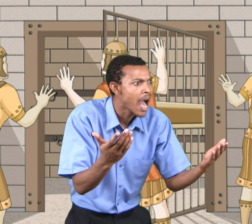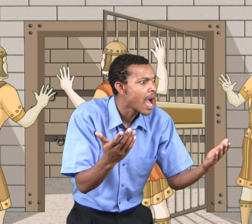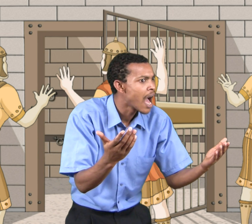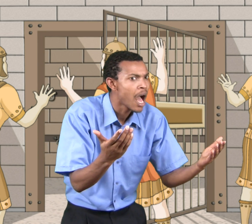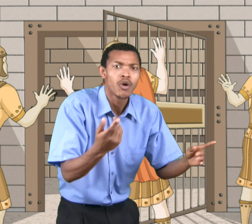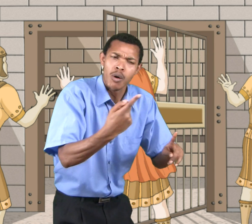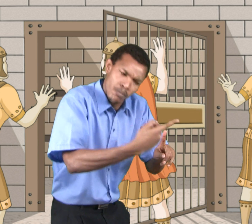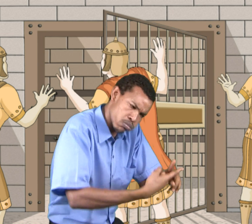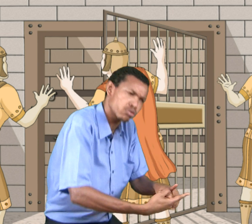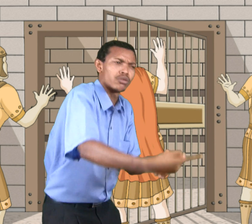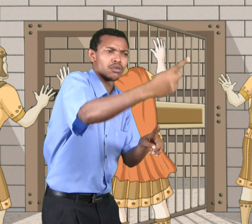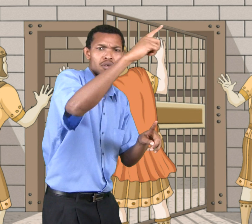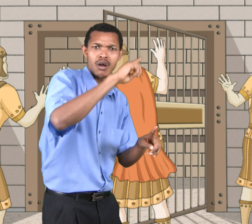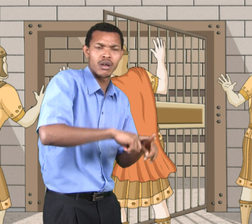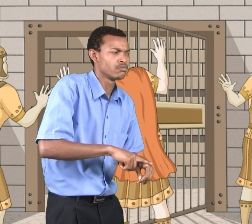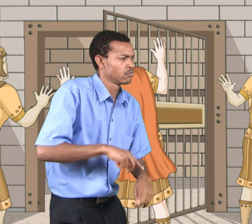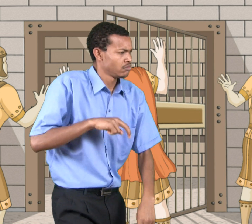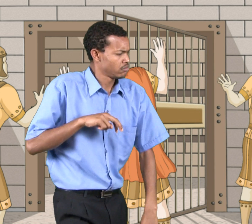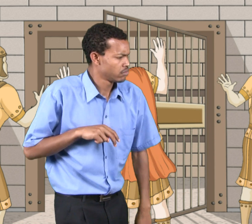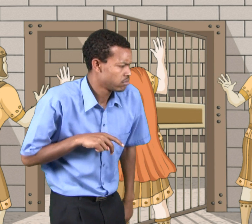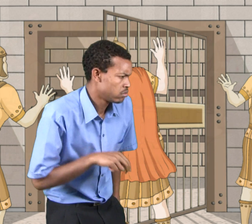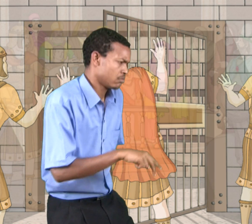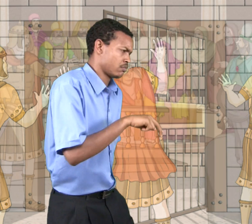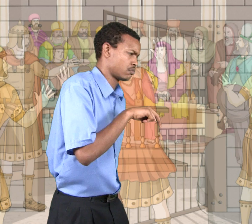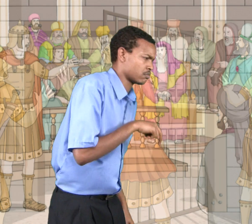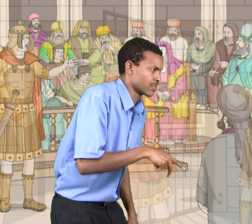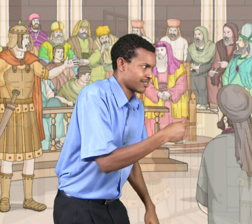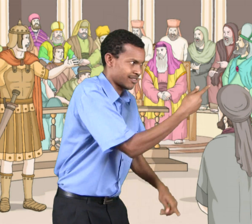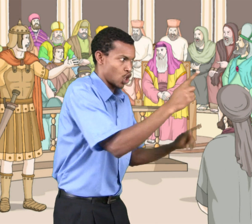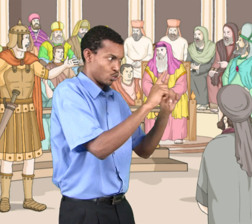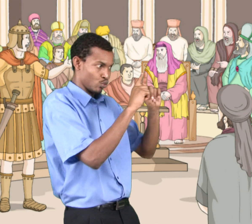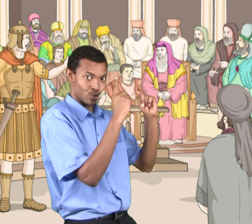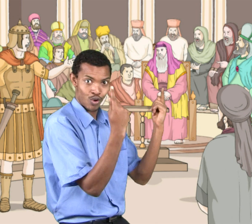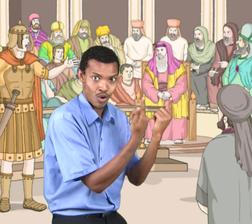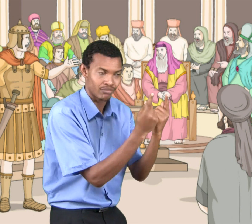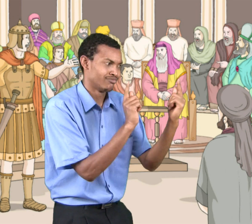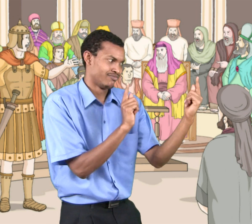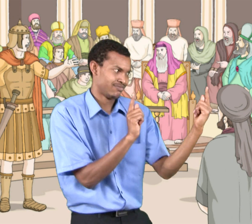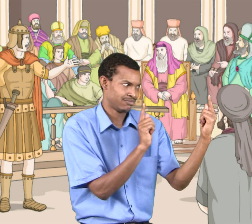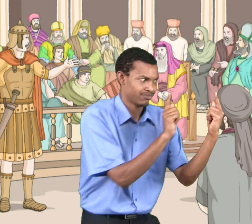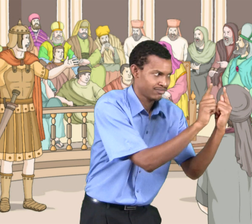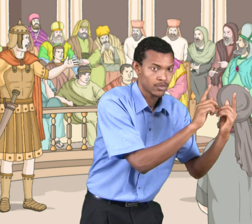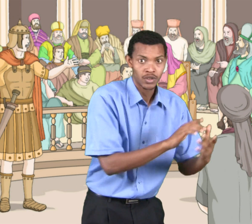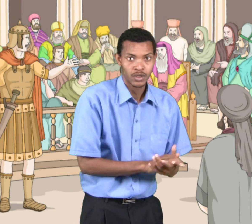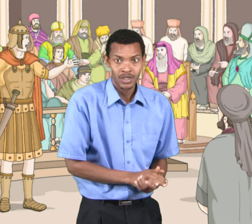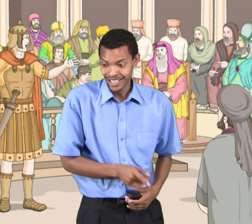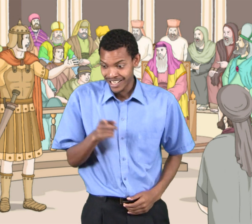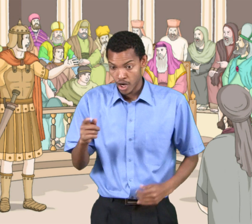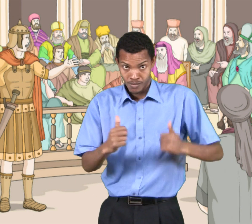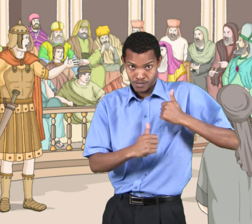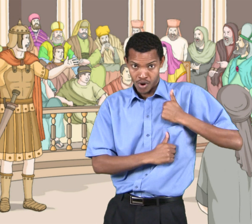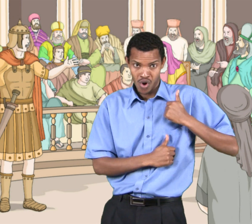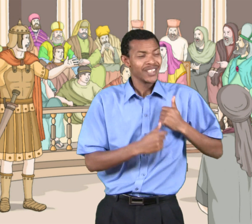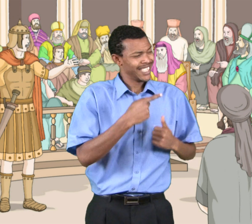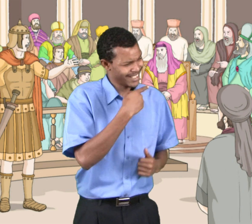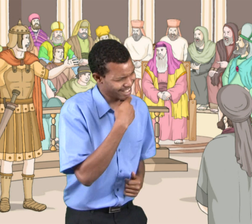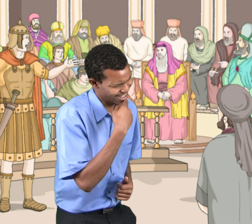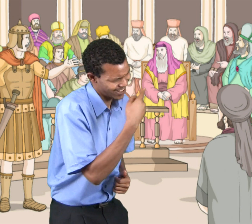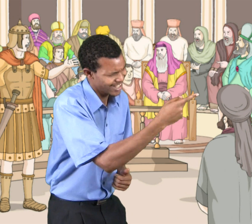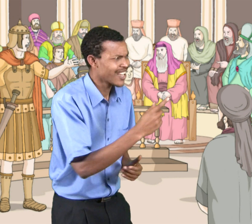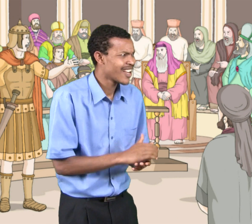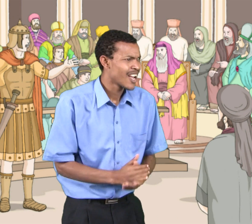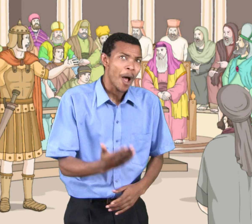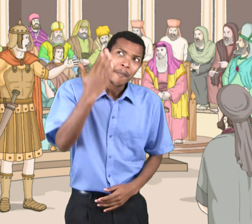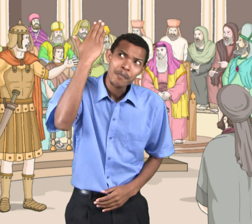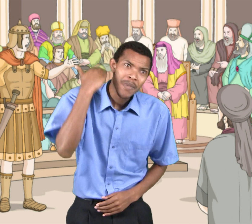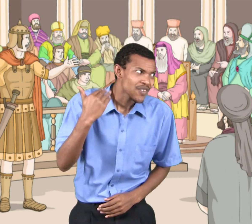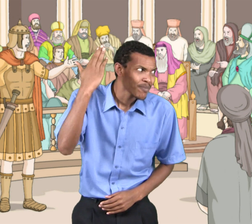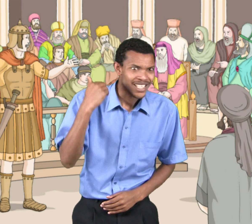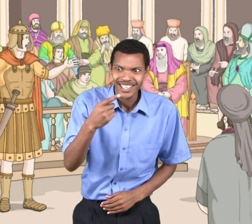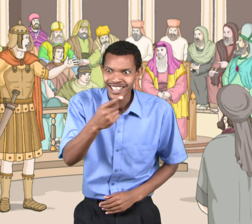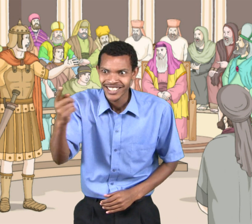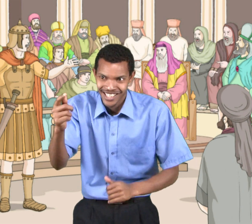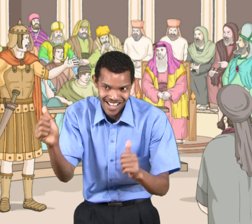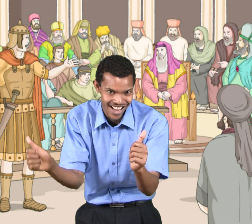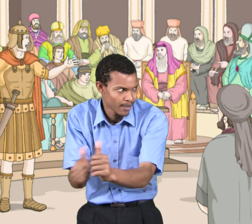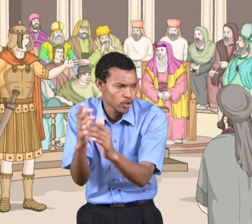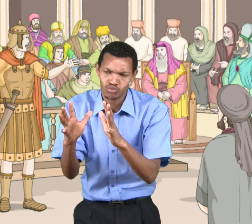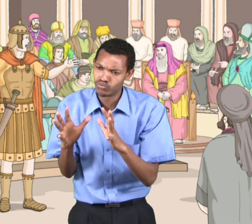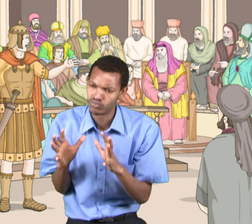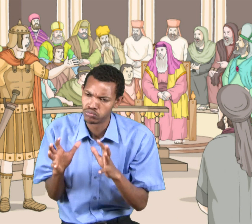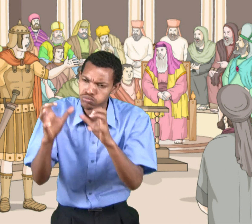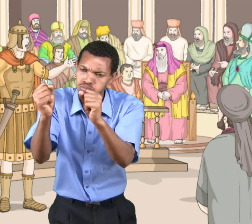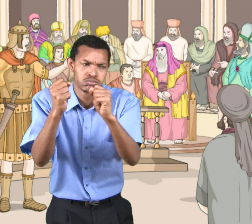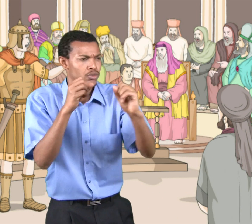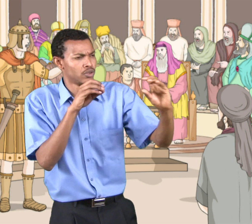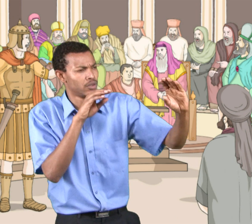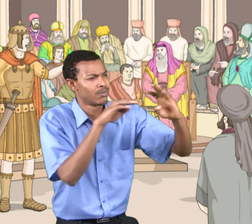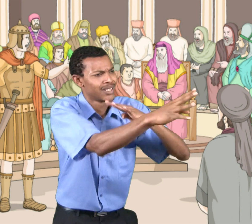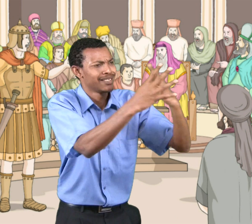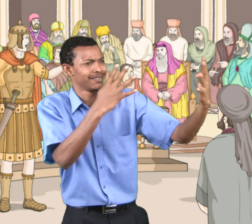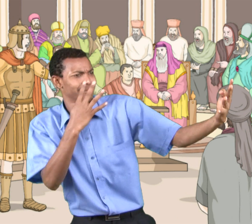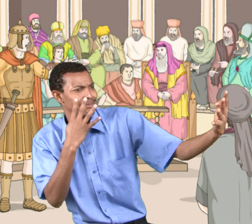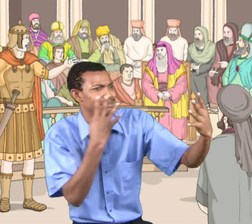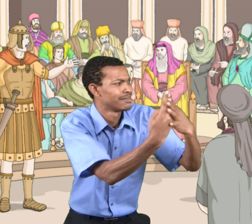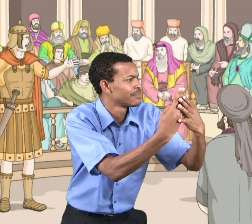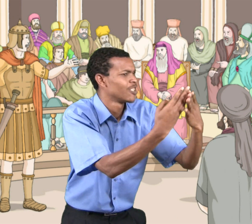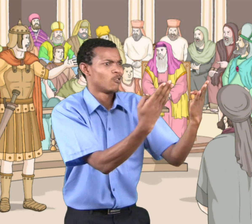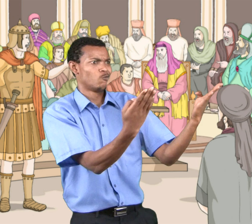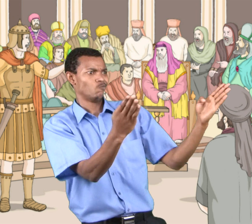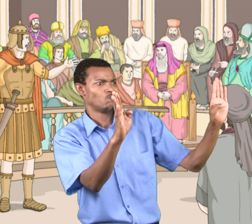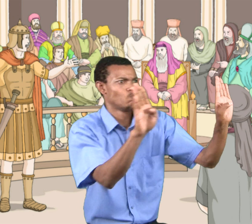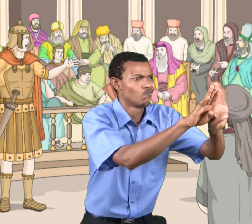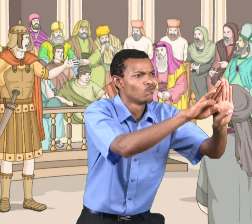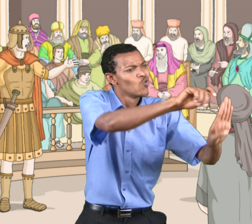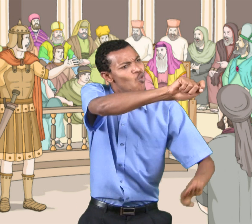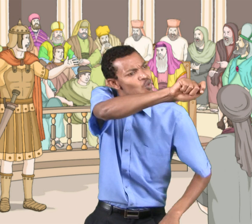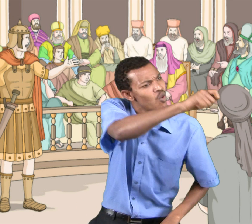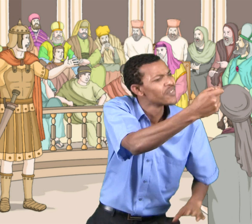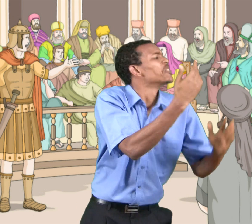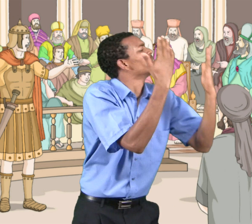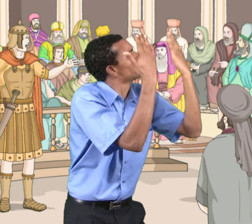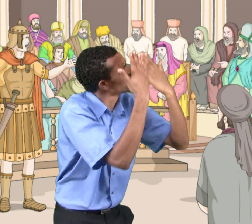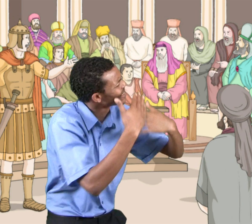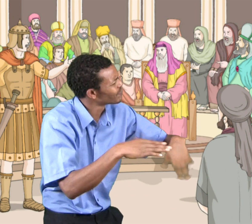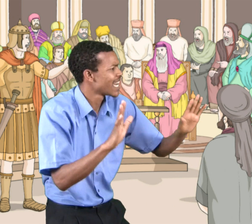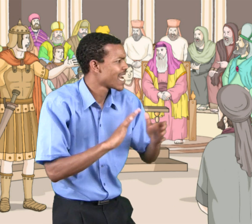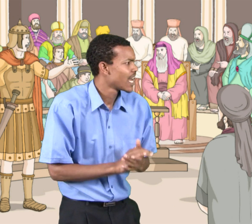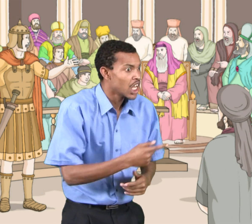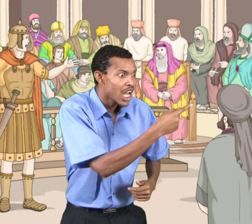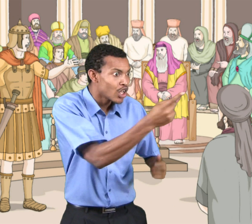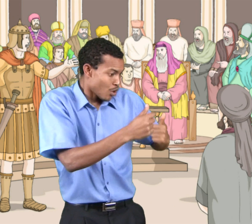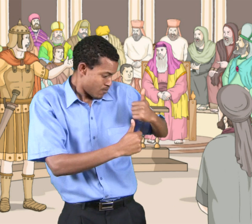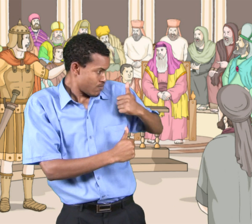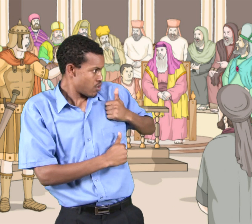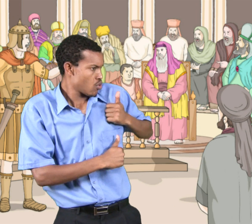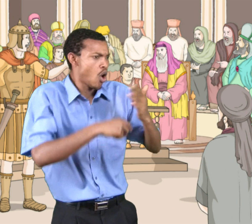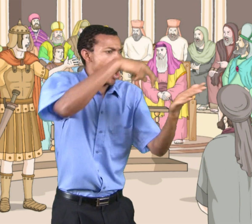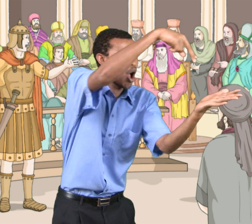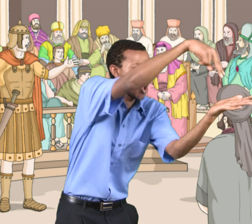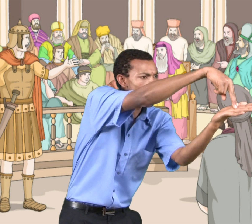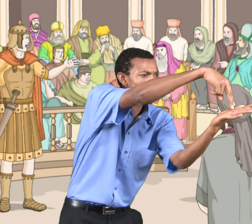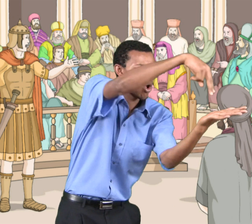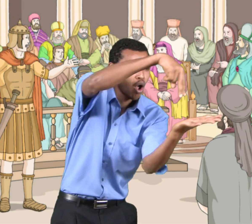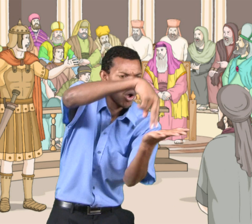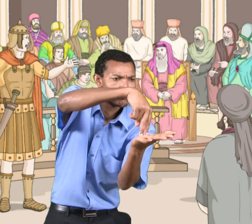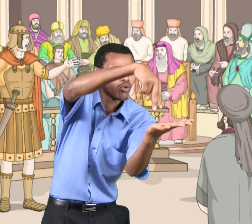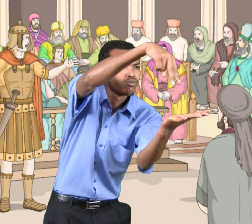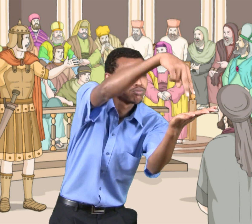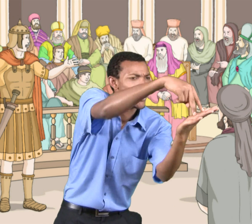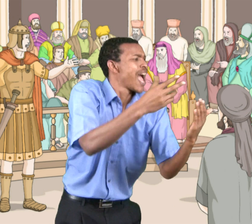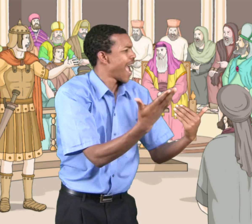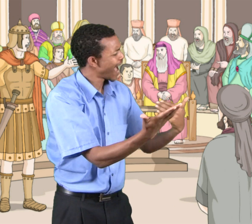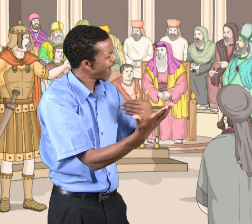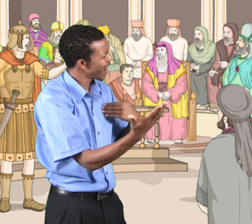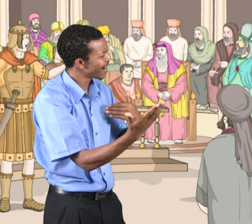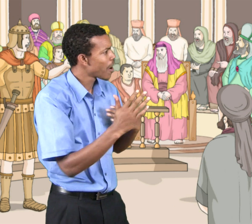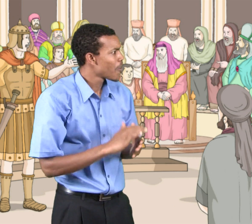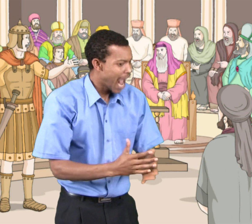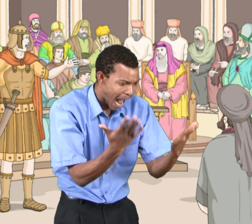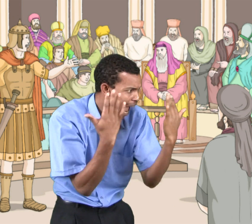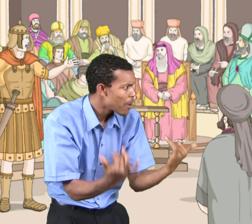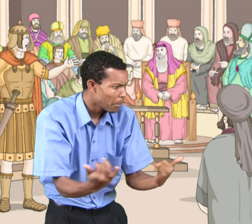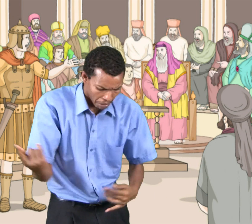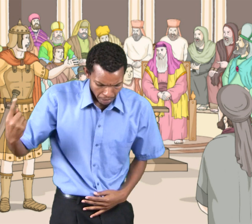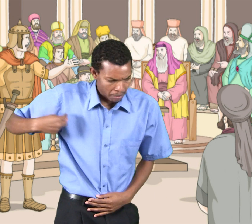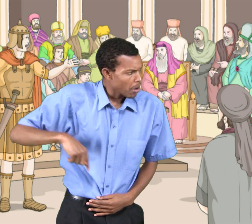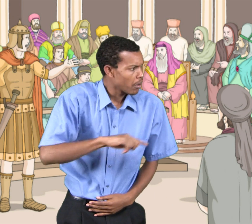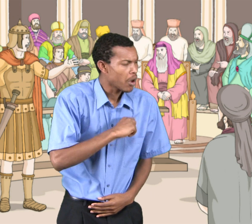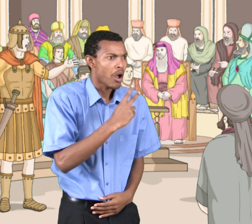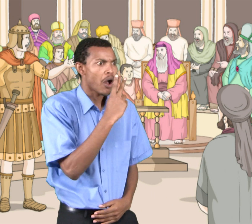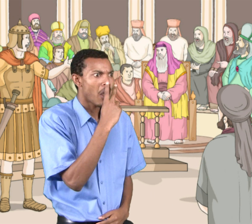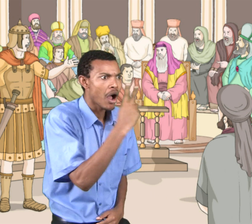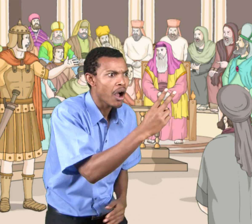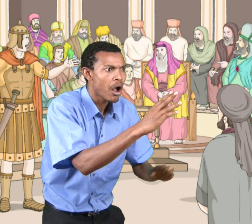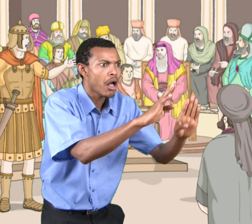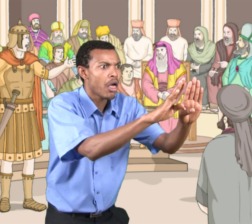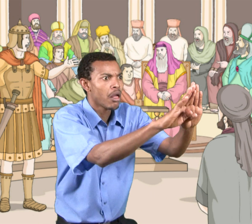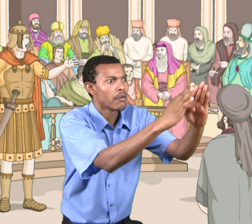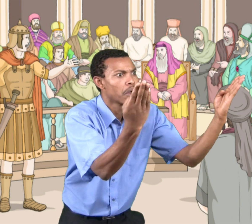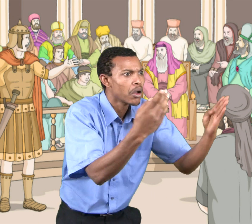So they returned with the report: “We found the jail securely locked, with the guards posted at the doors;